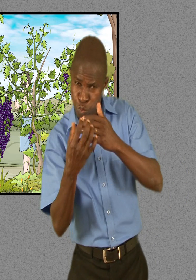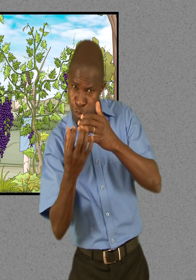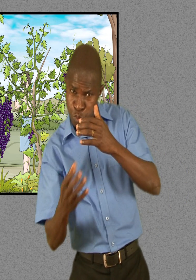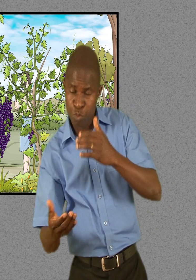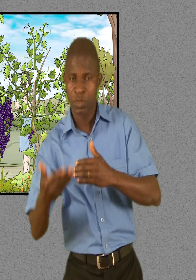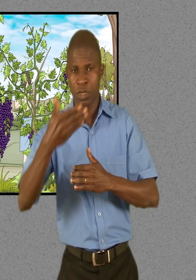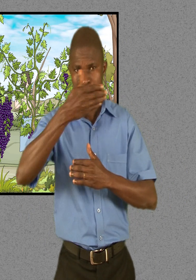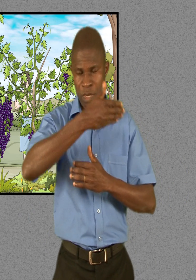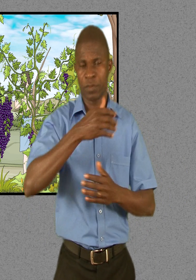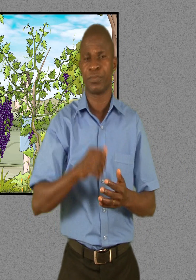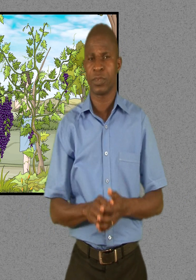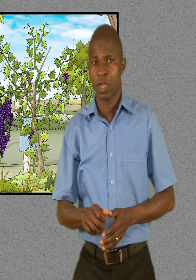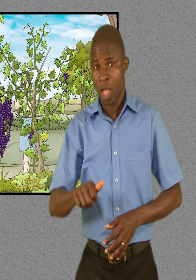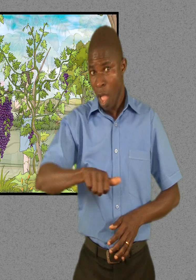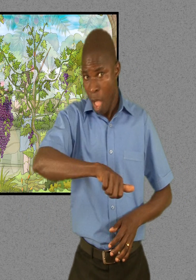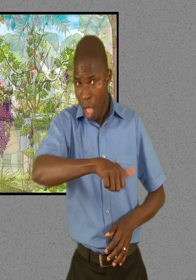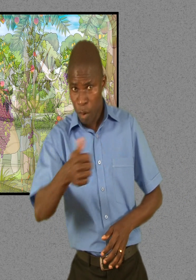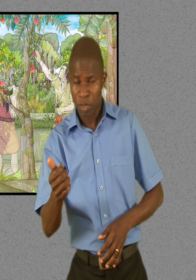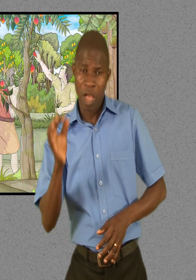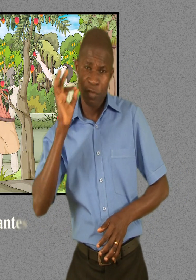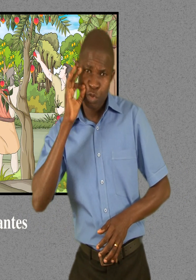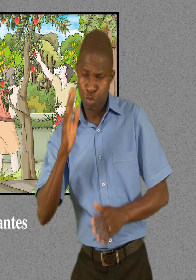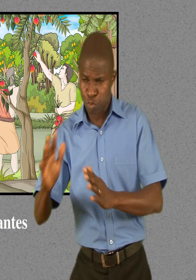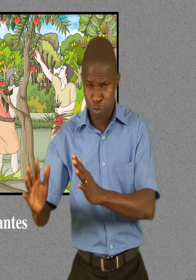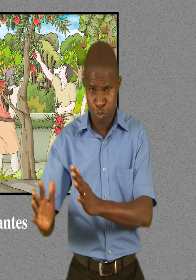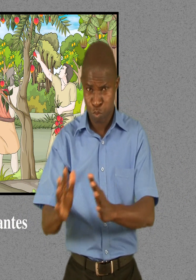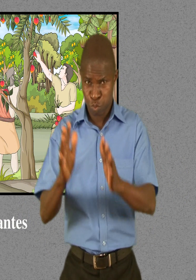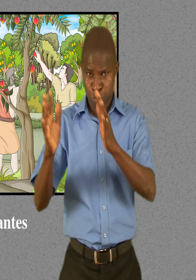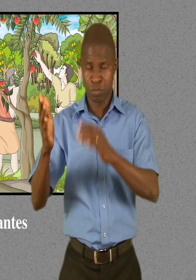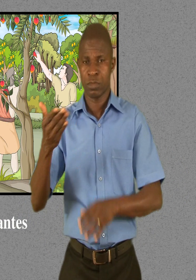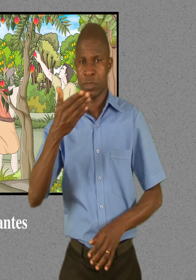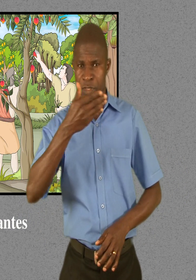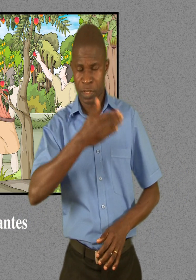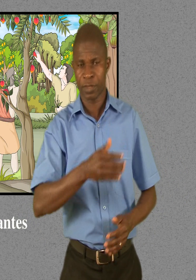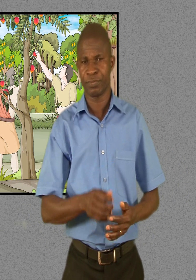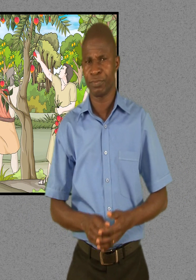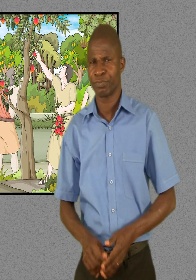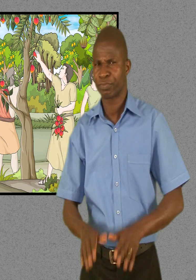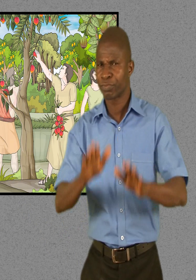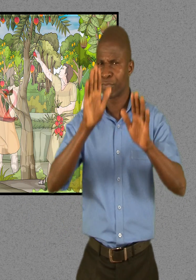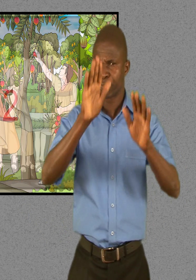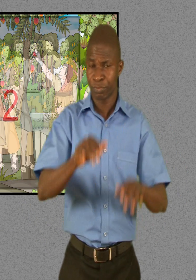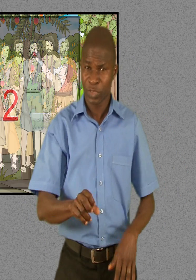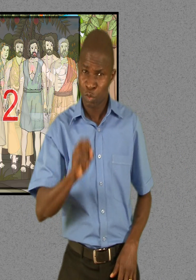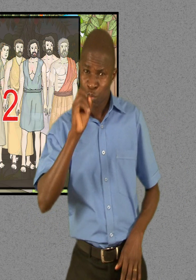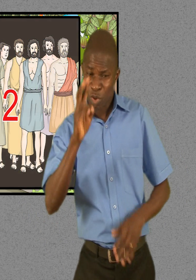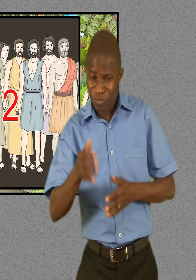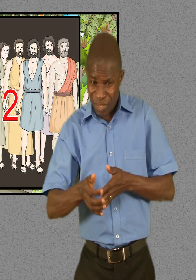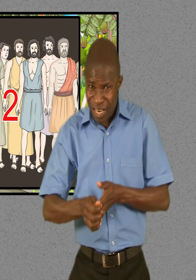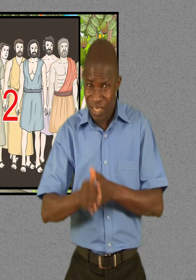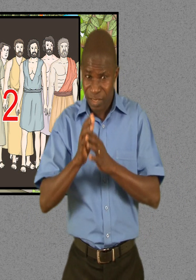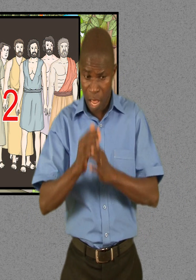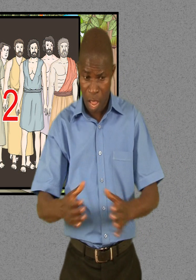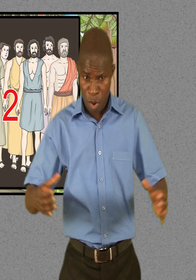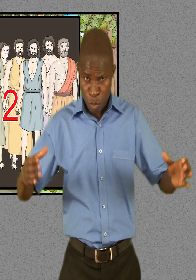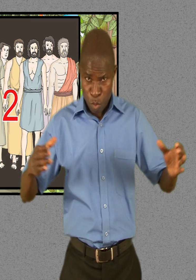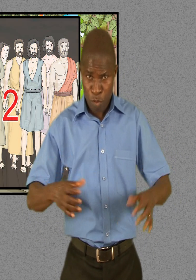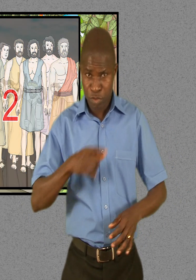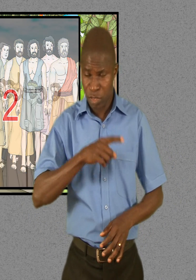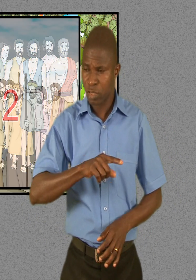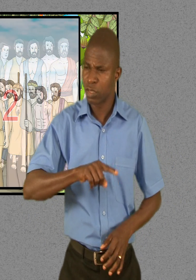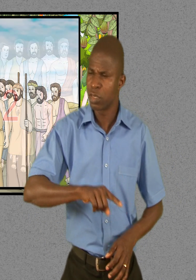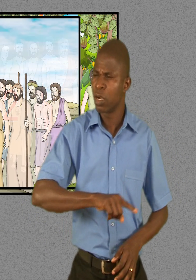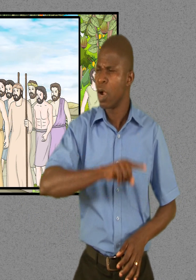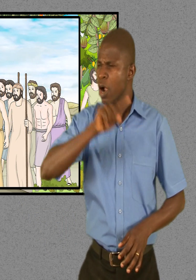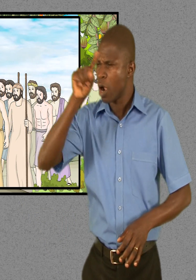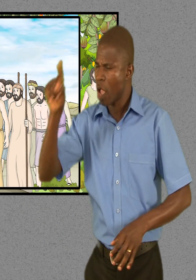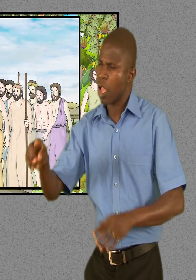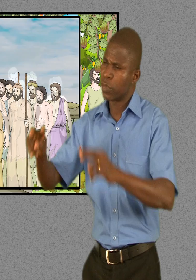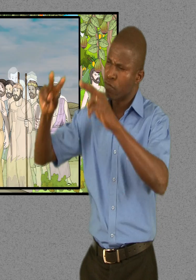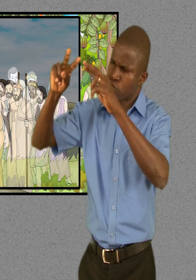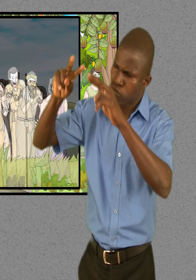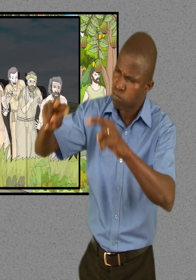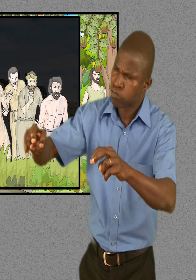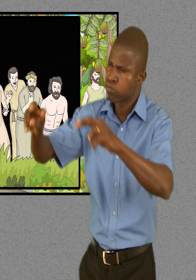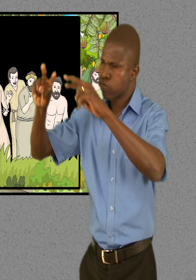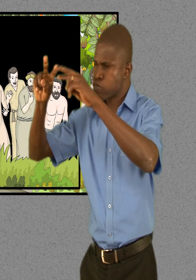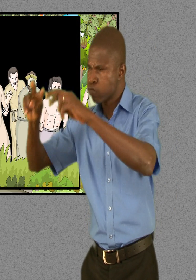They also took some pomegranates and figs.